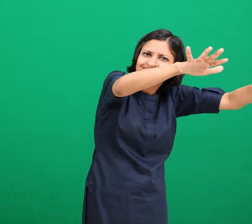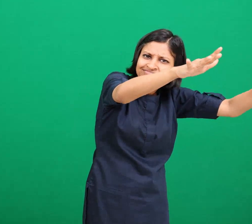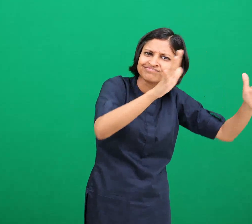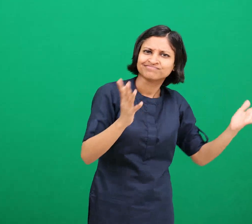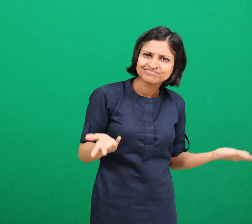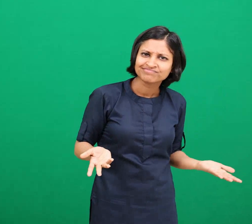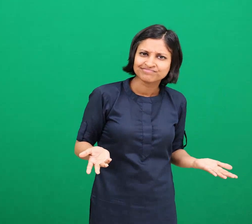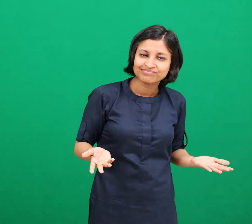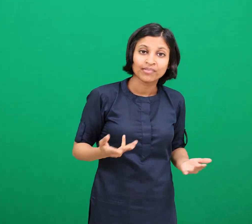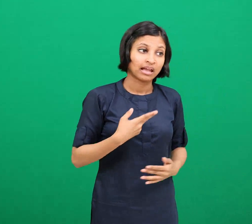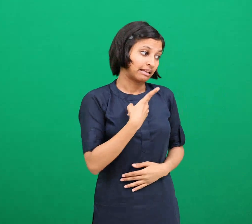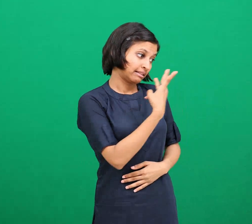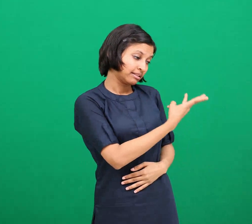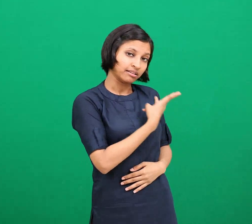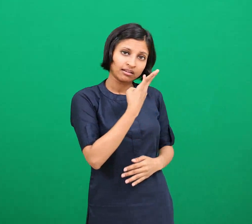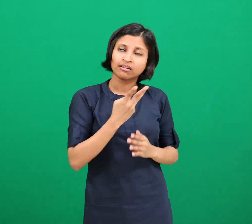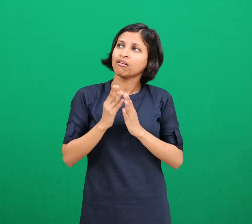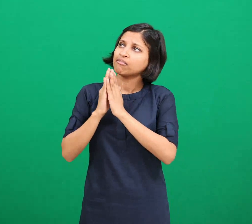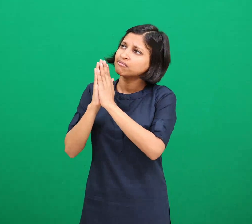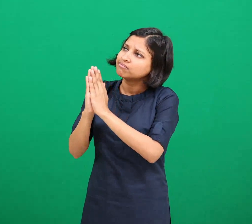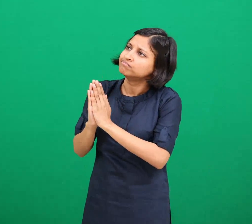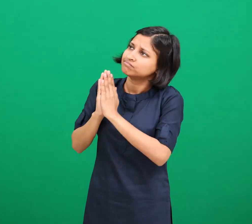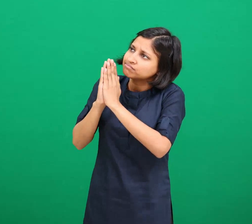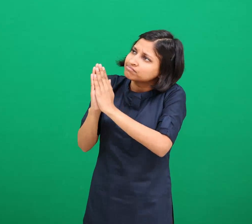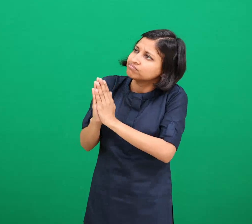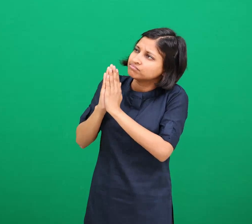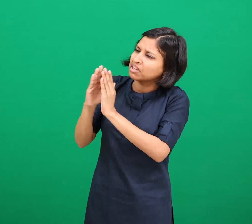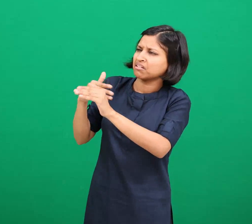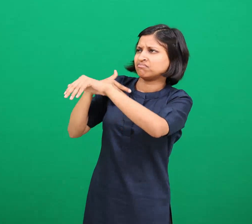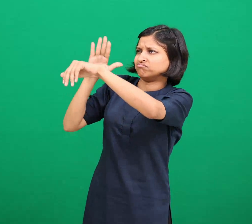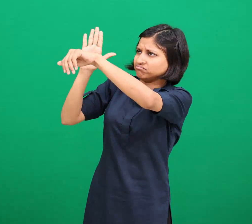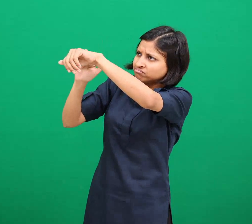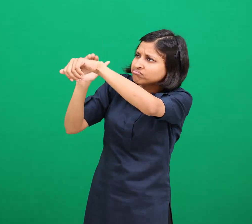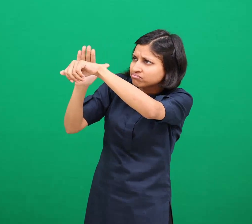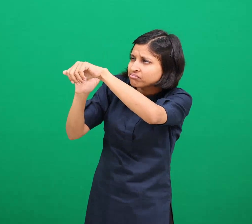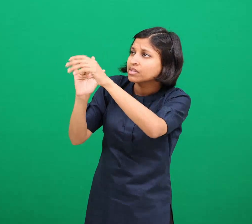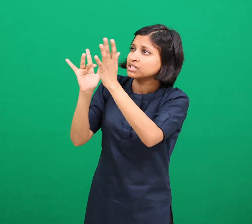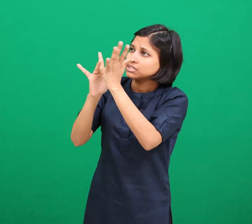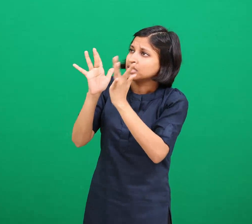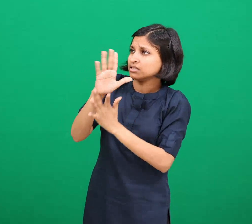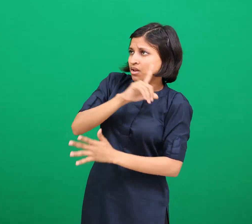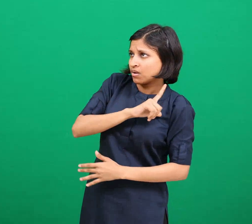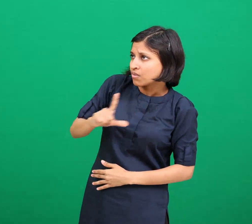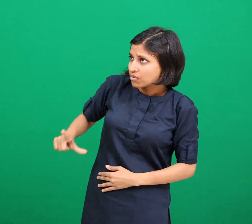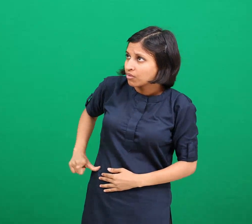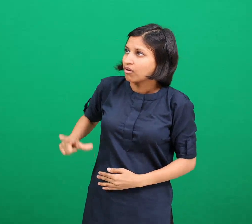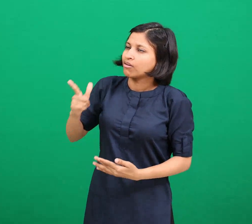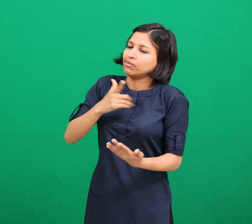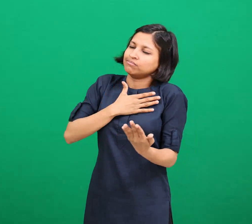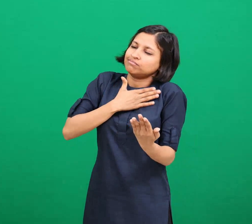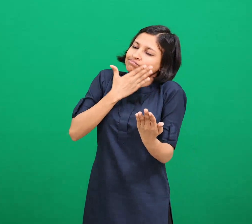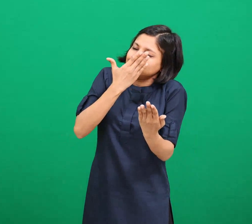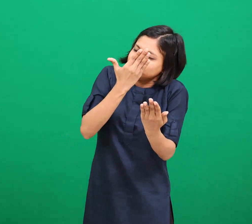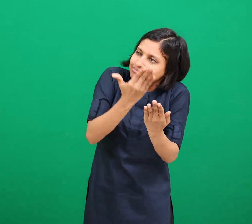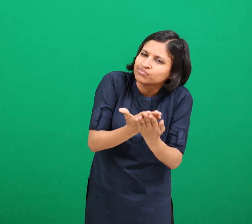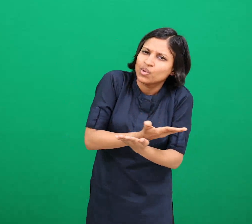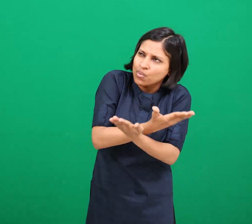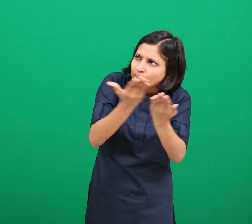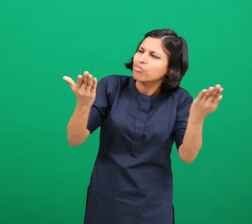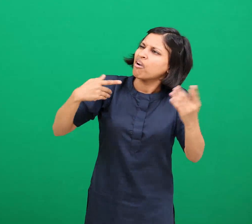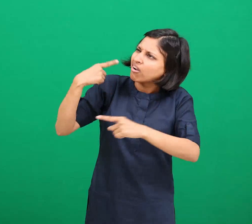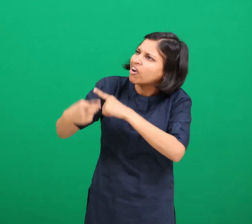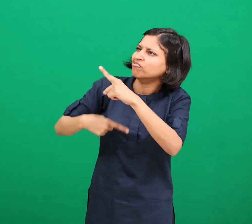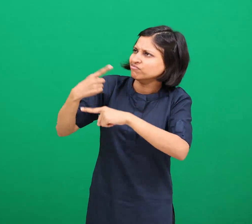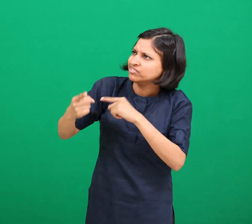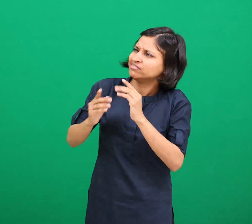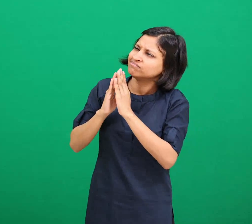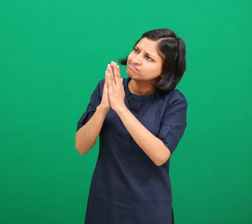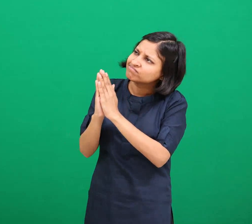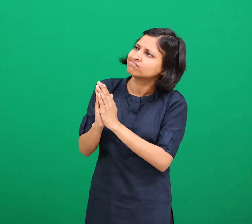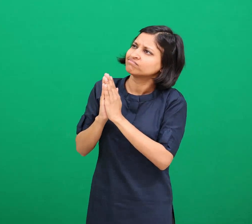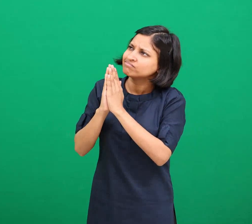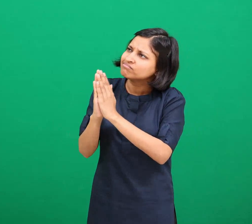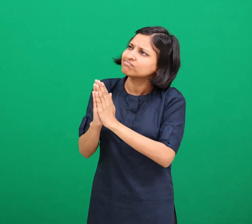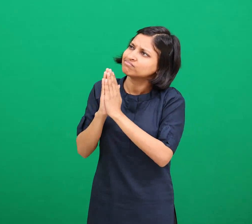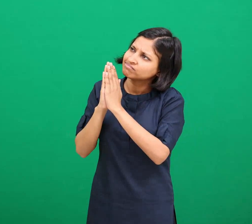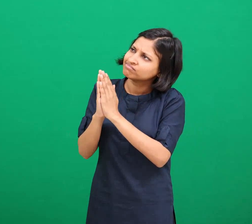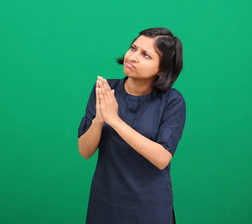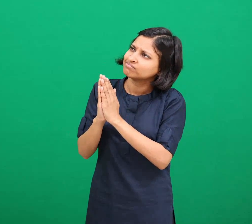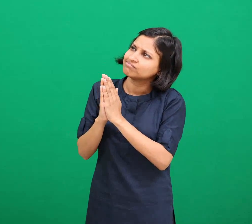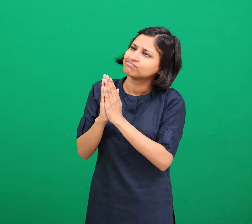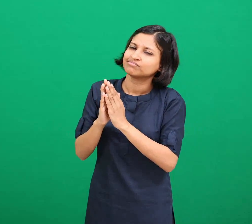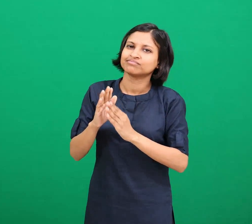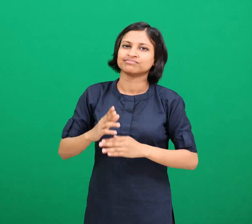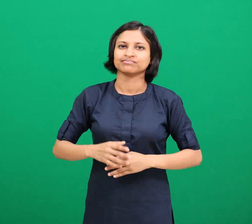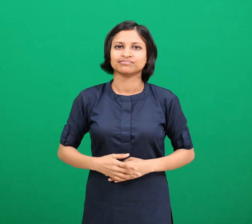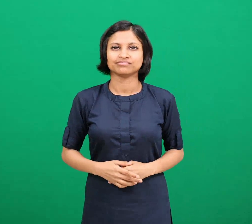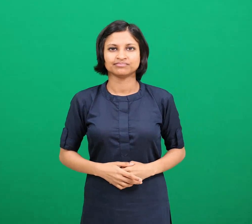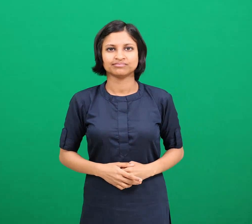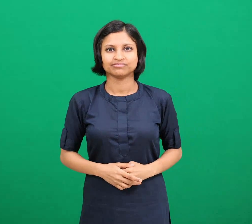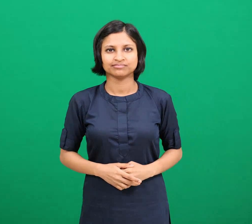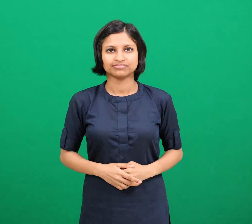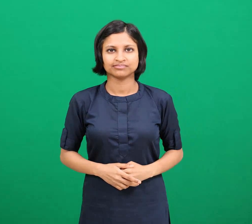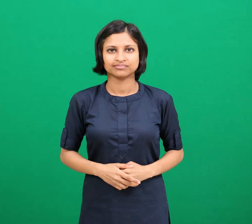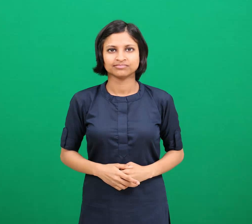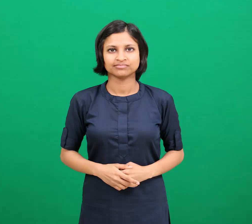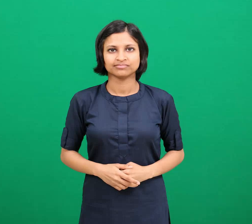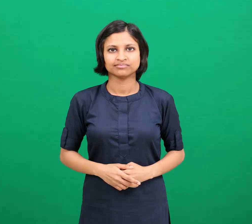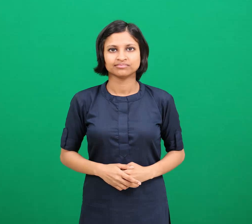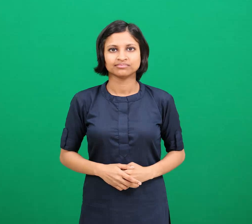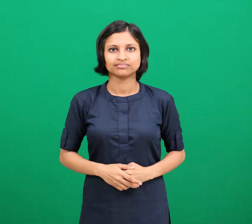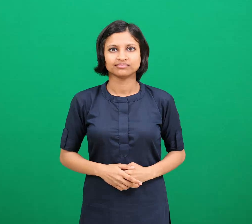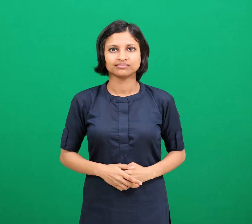The grace of our Lord Jesus Christ be with you.